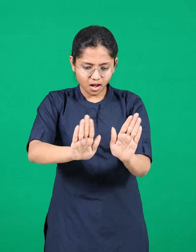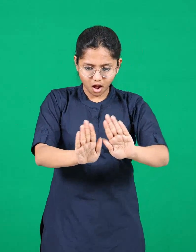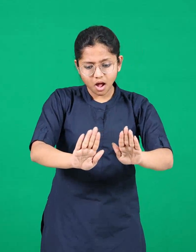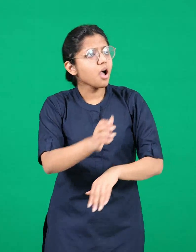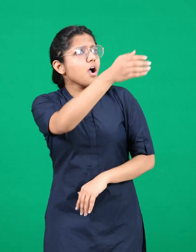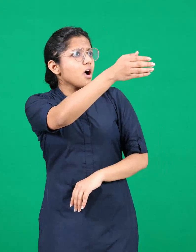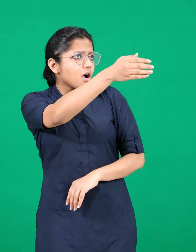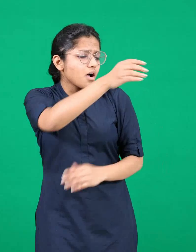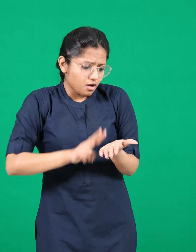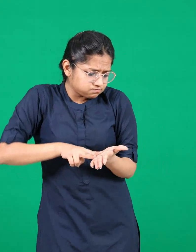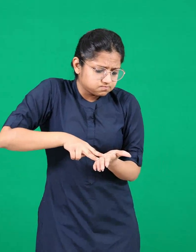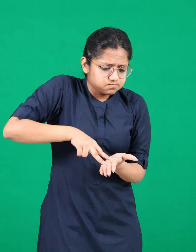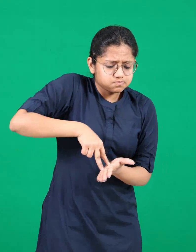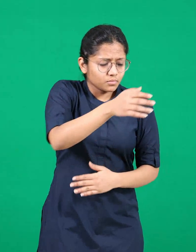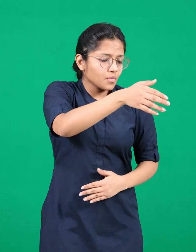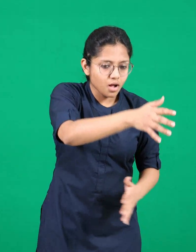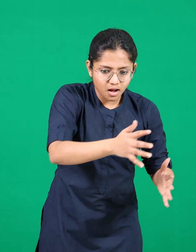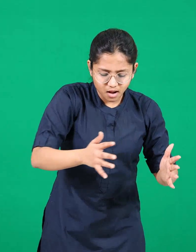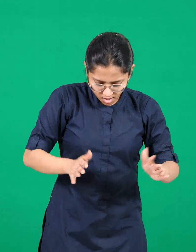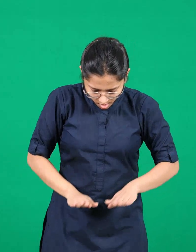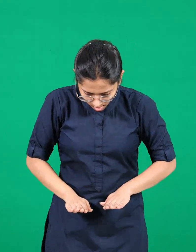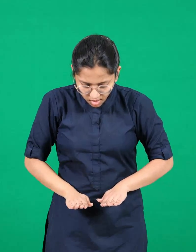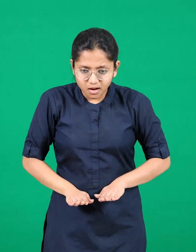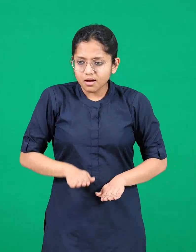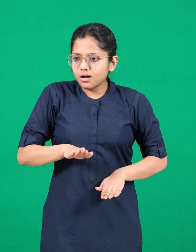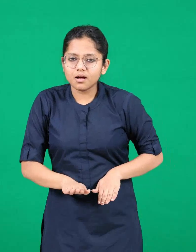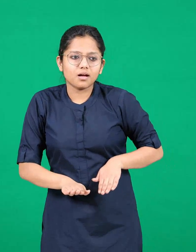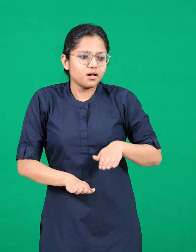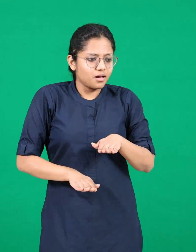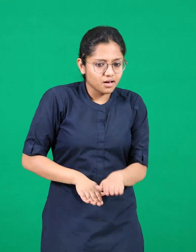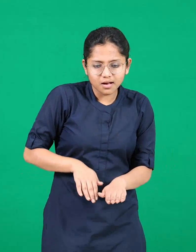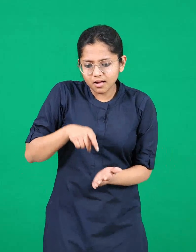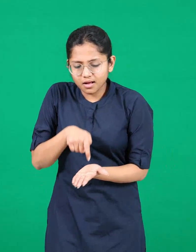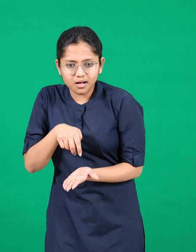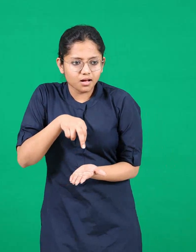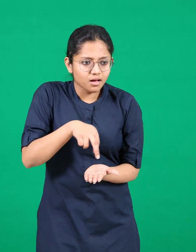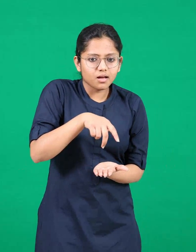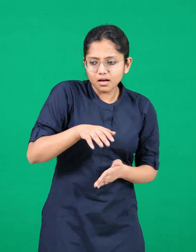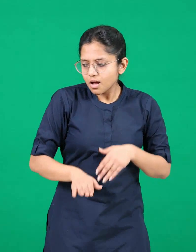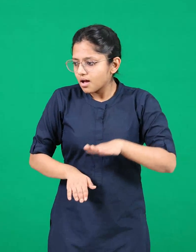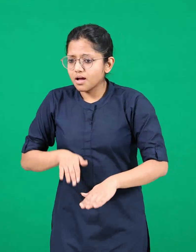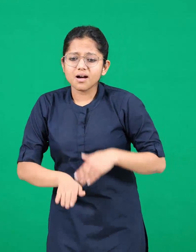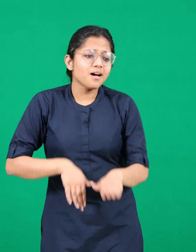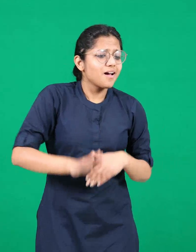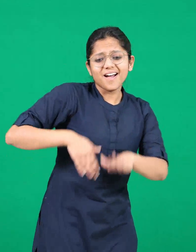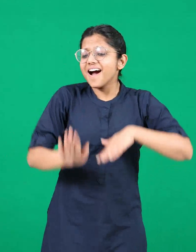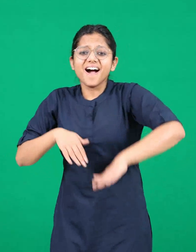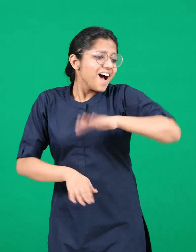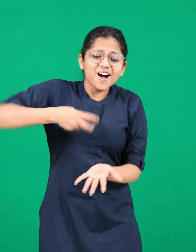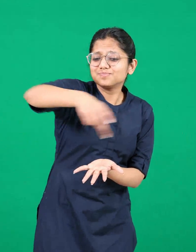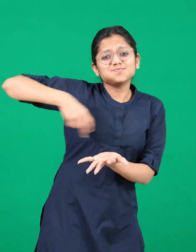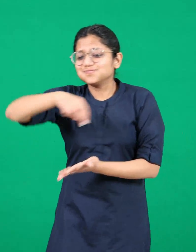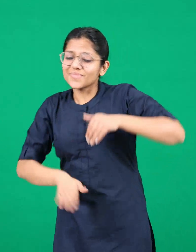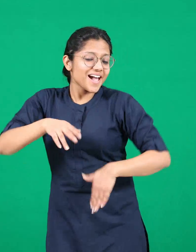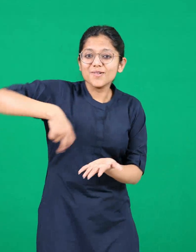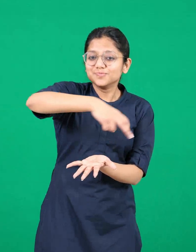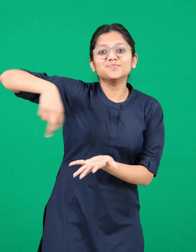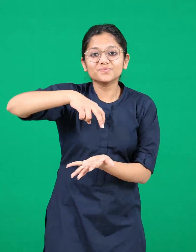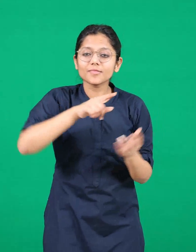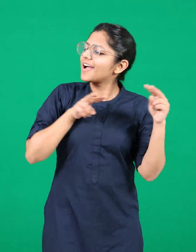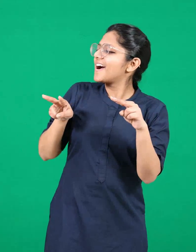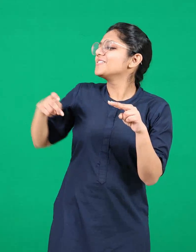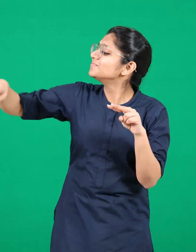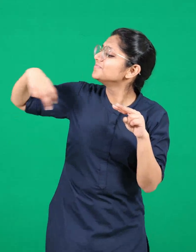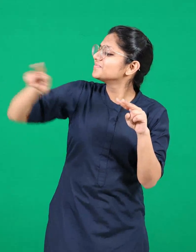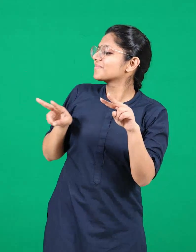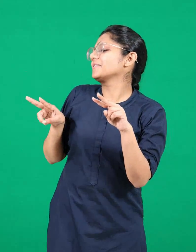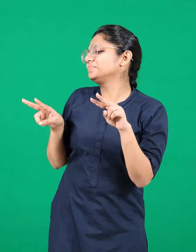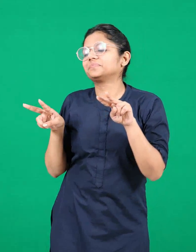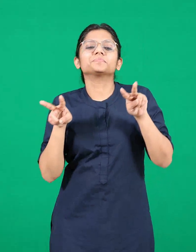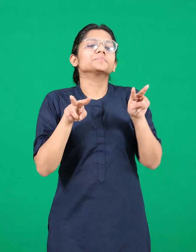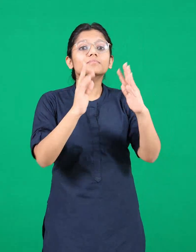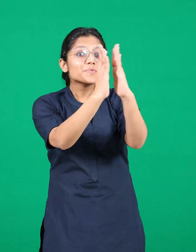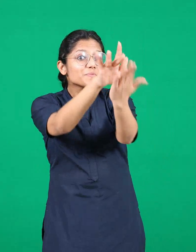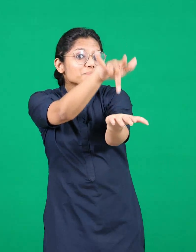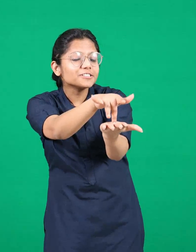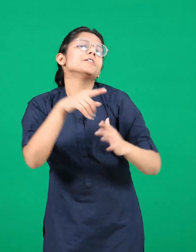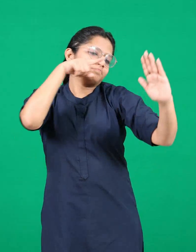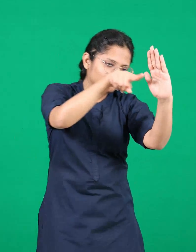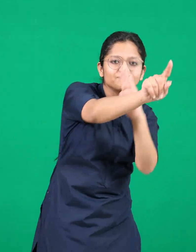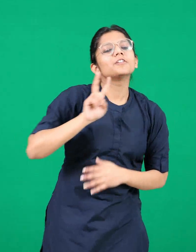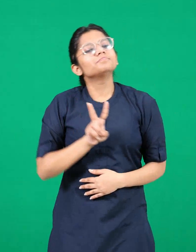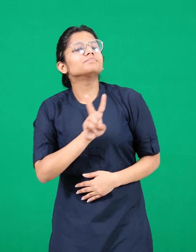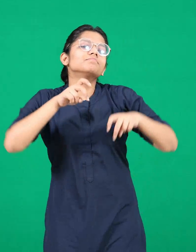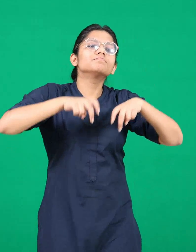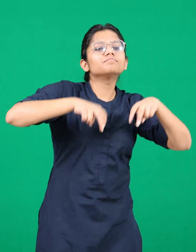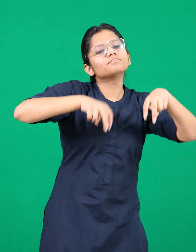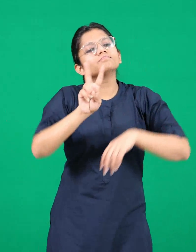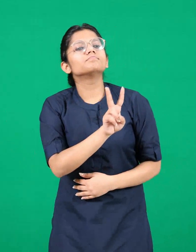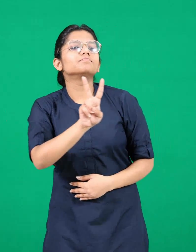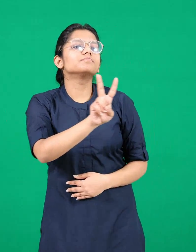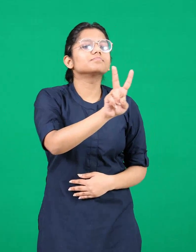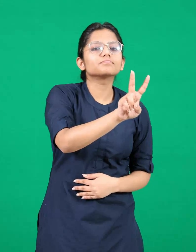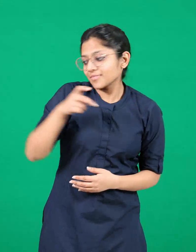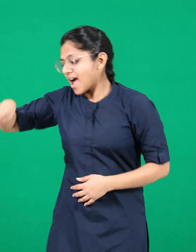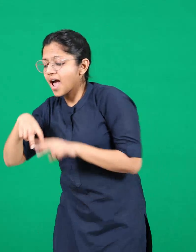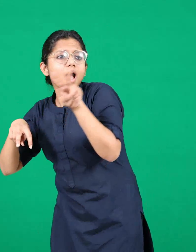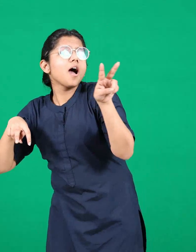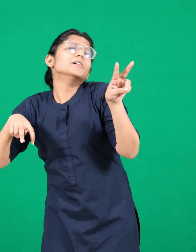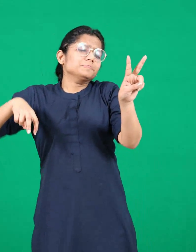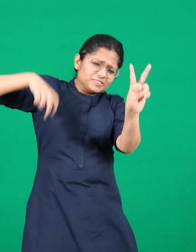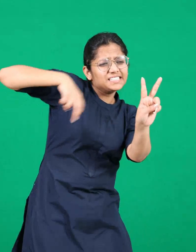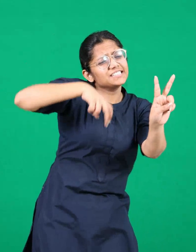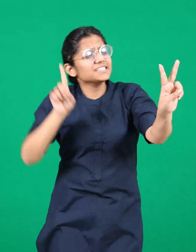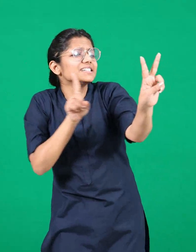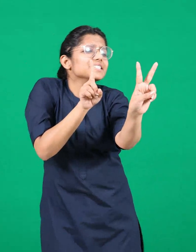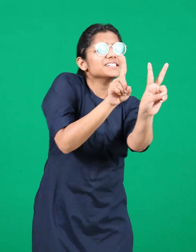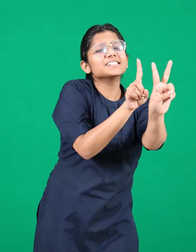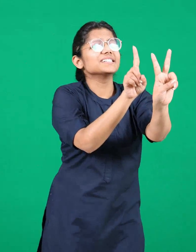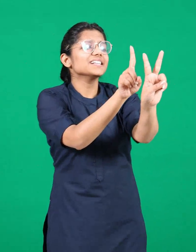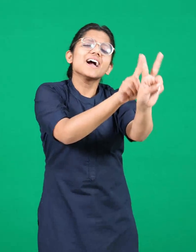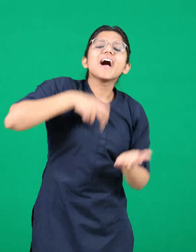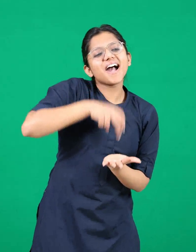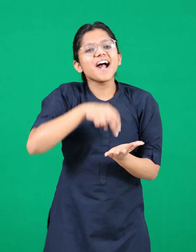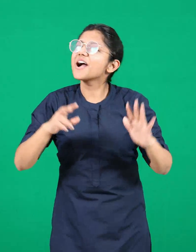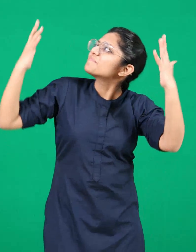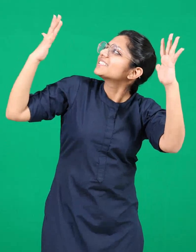Then he went with them into the temple courts, walking and leaping and praising God.